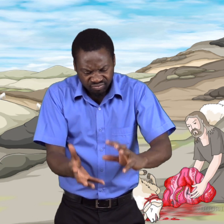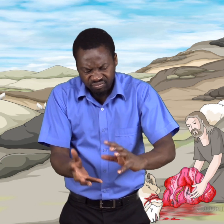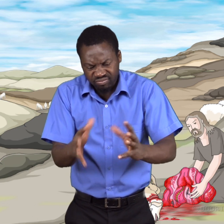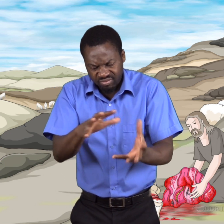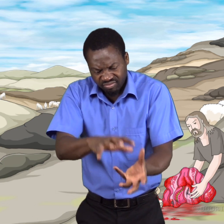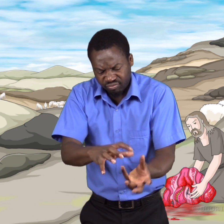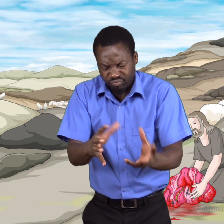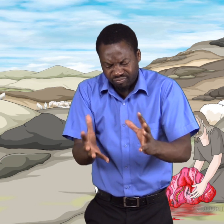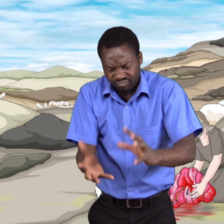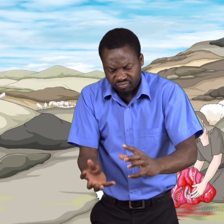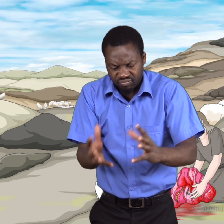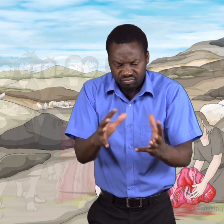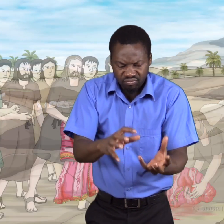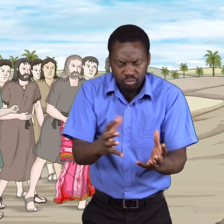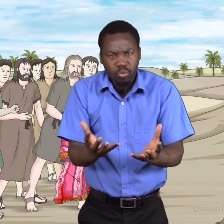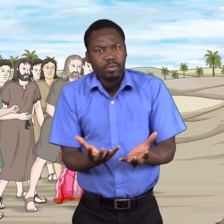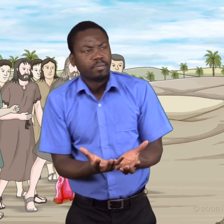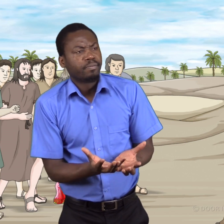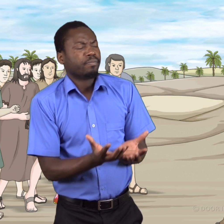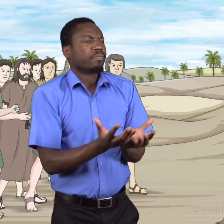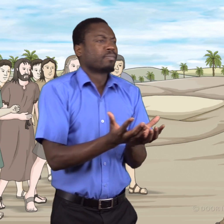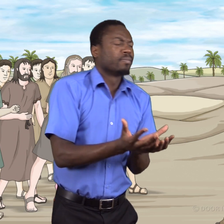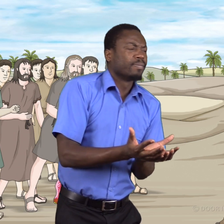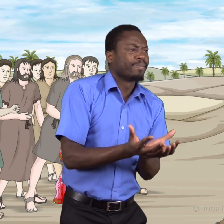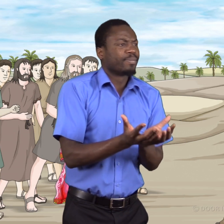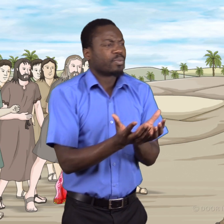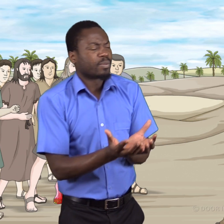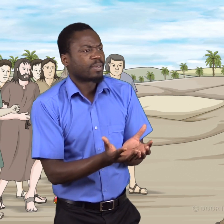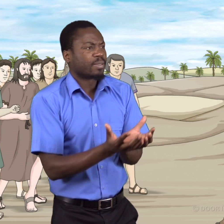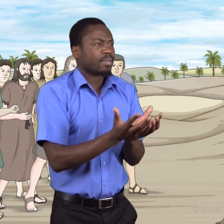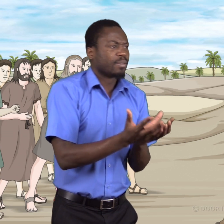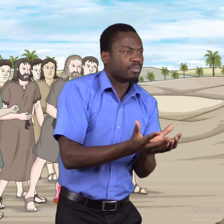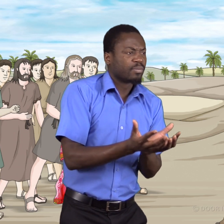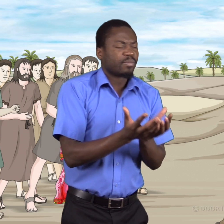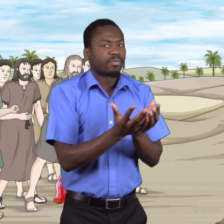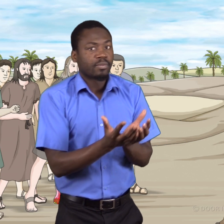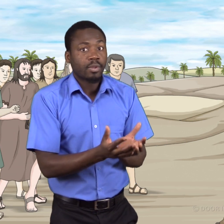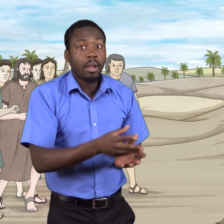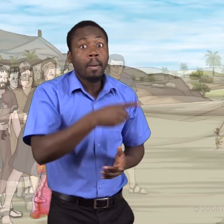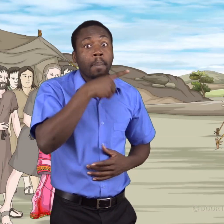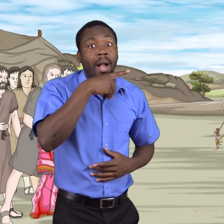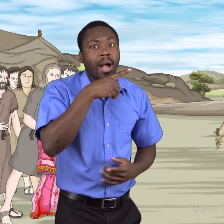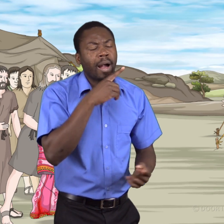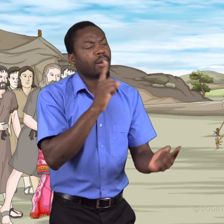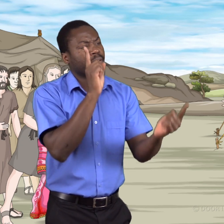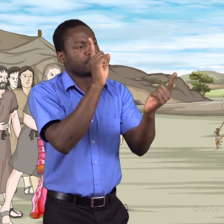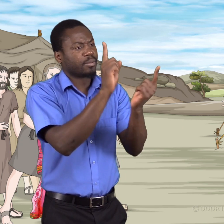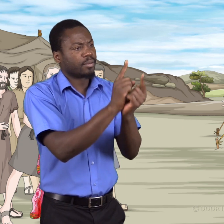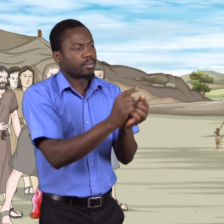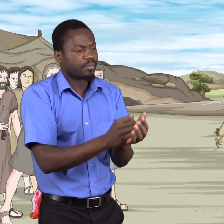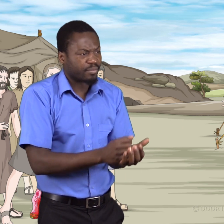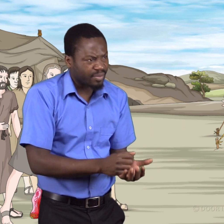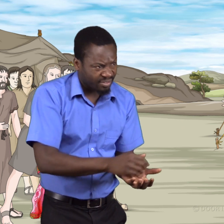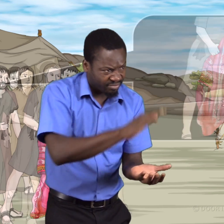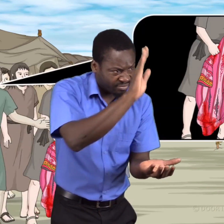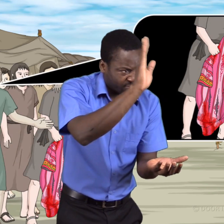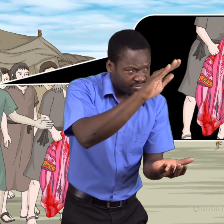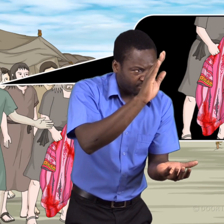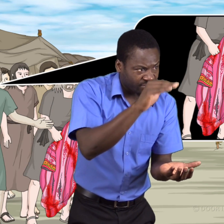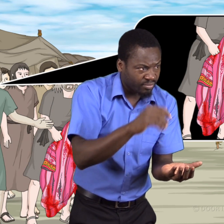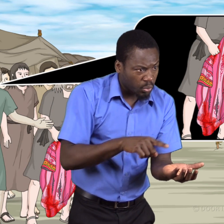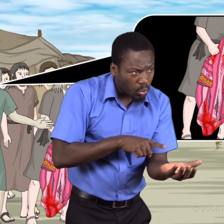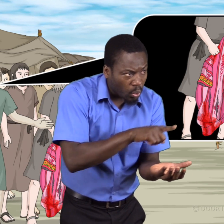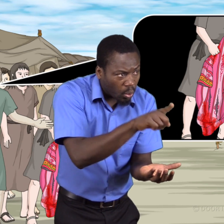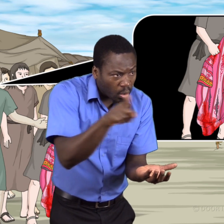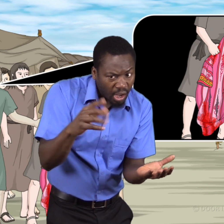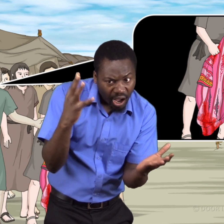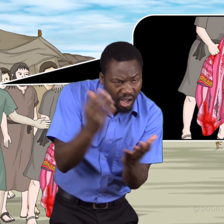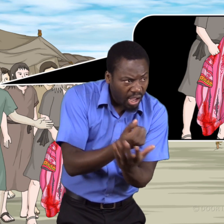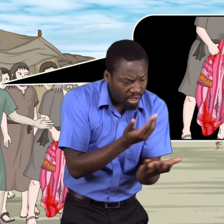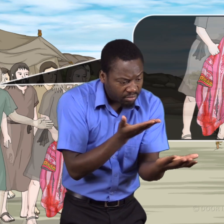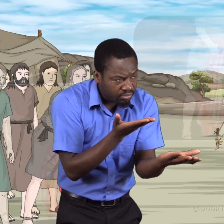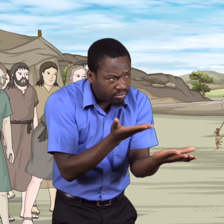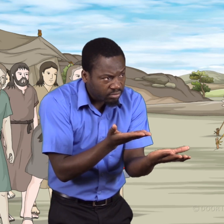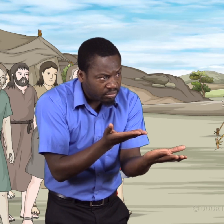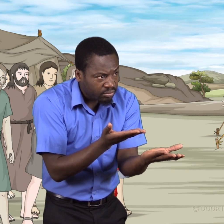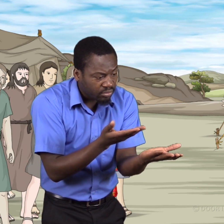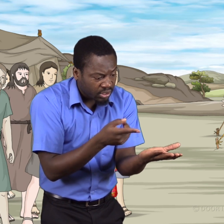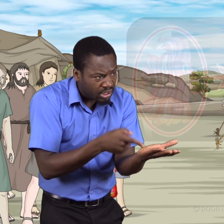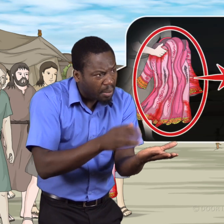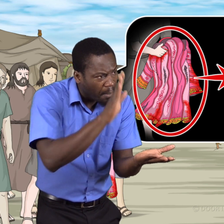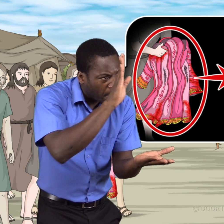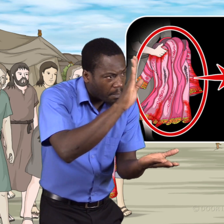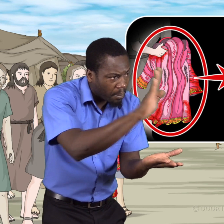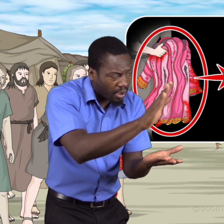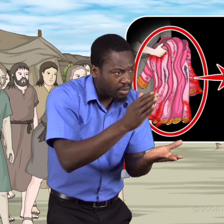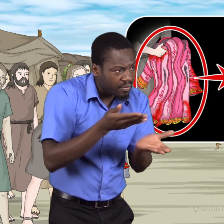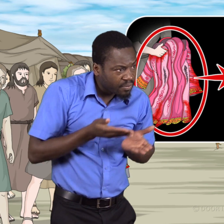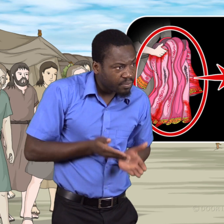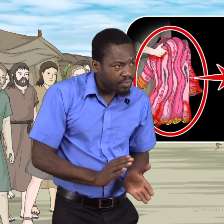They sent the robe of many colors to their father and said, “We found this.